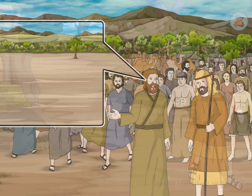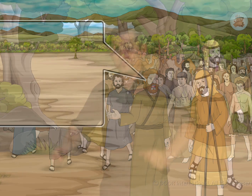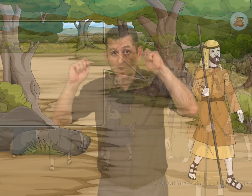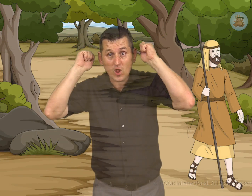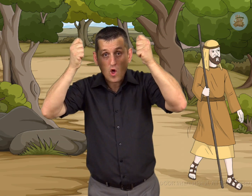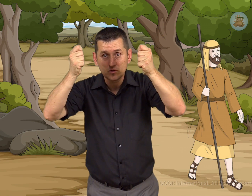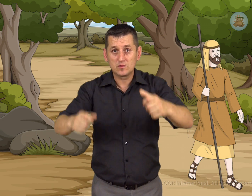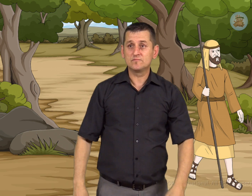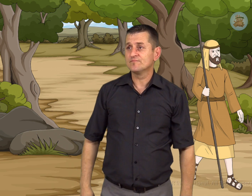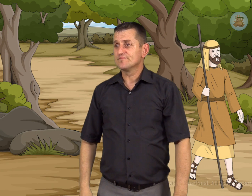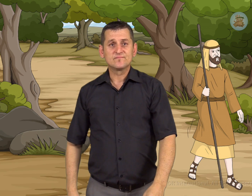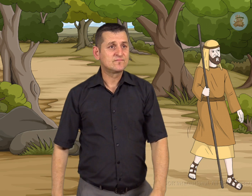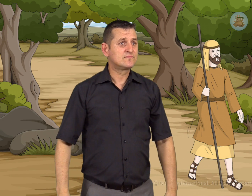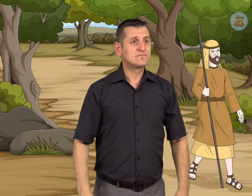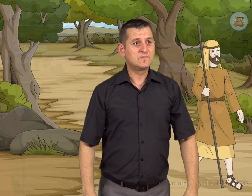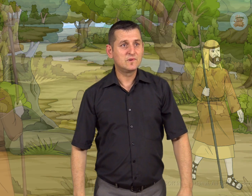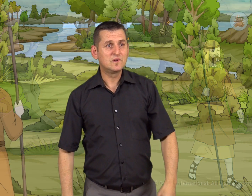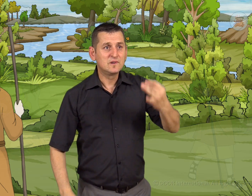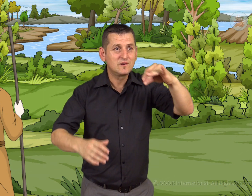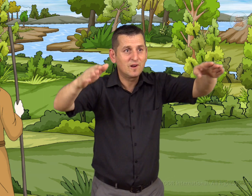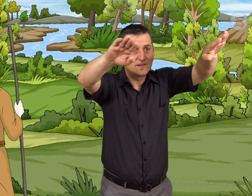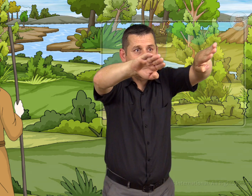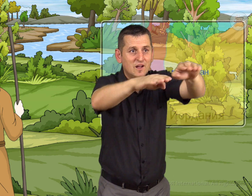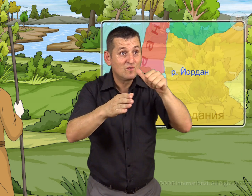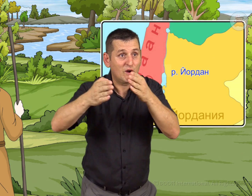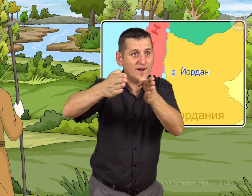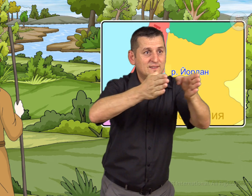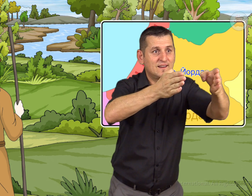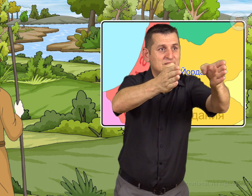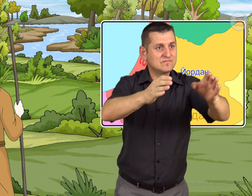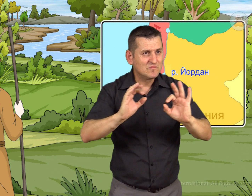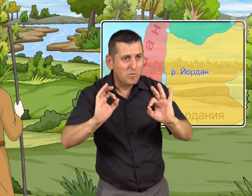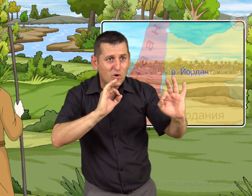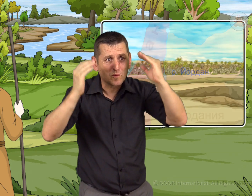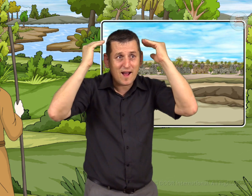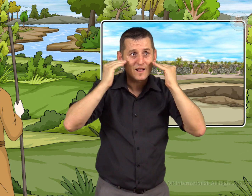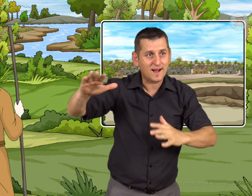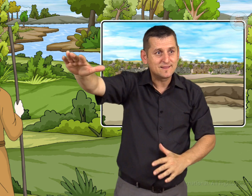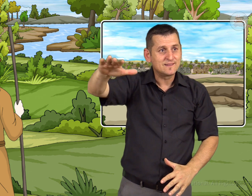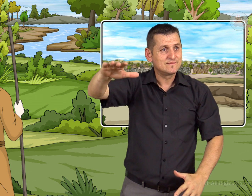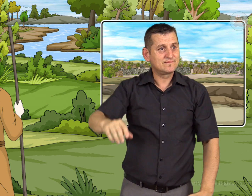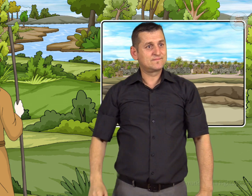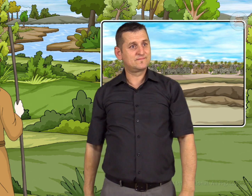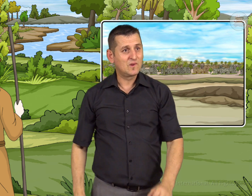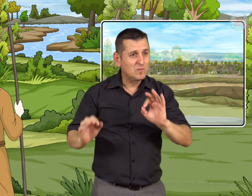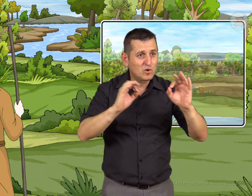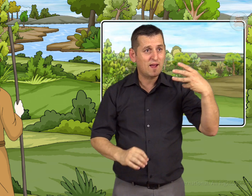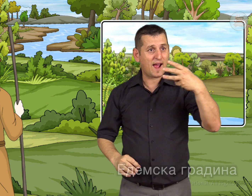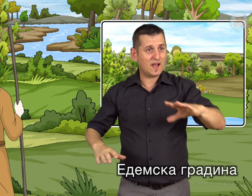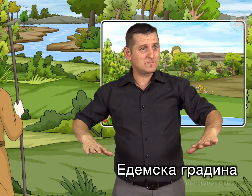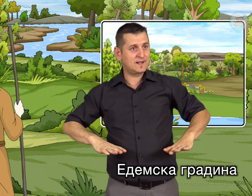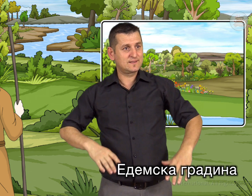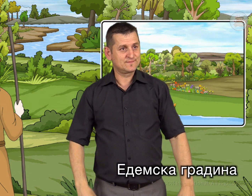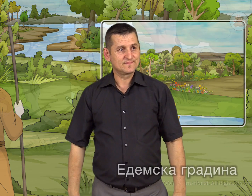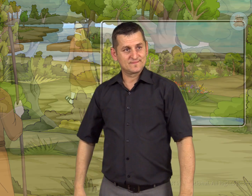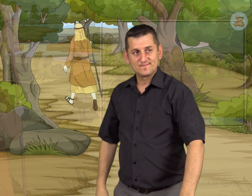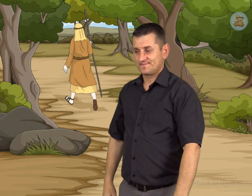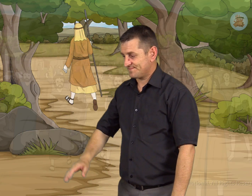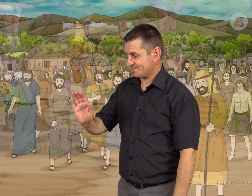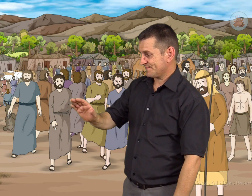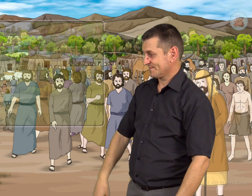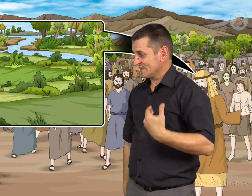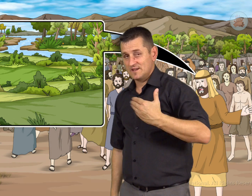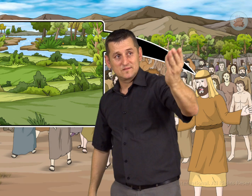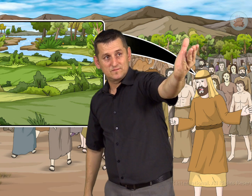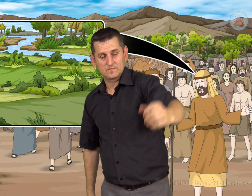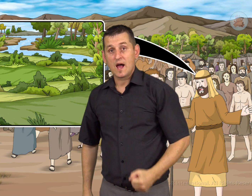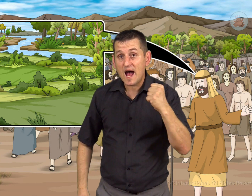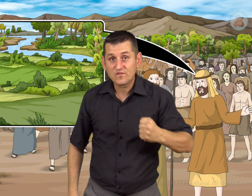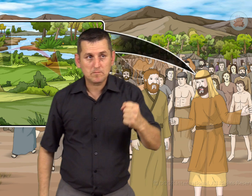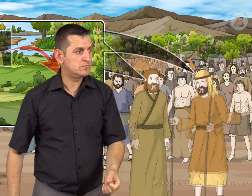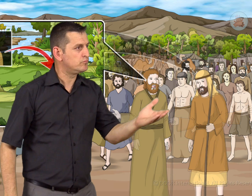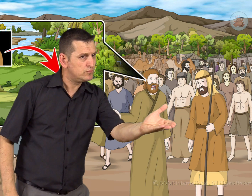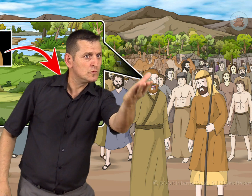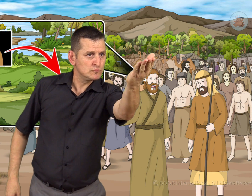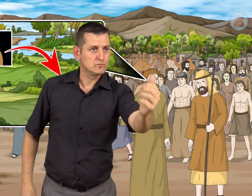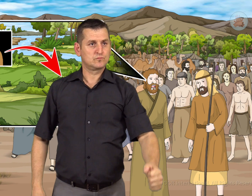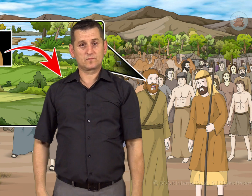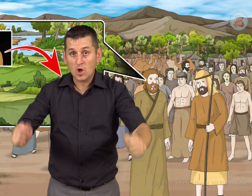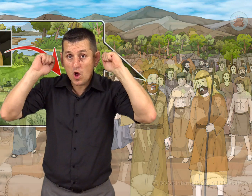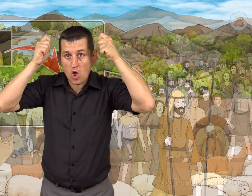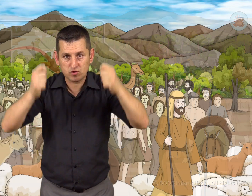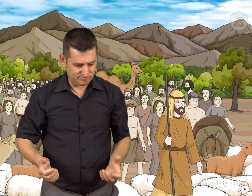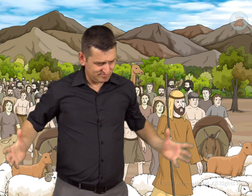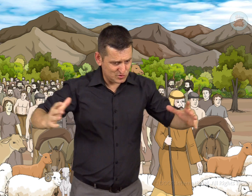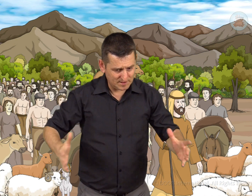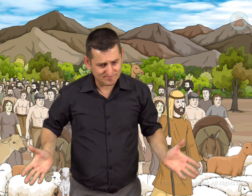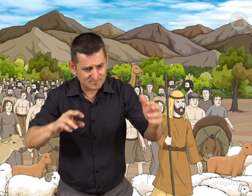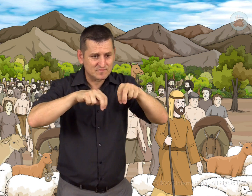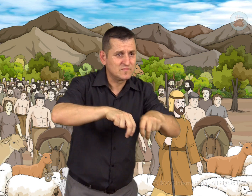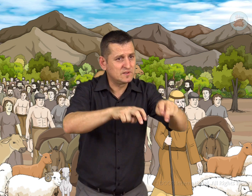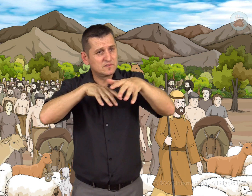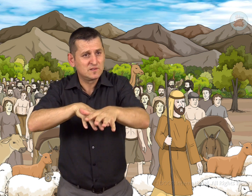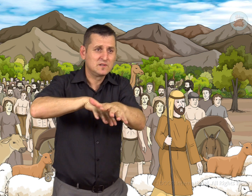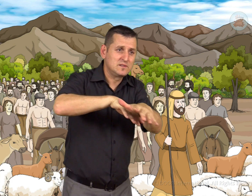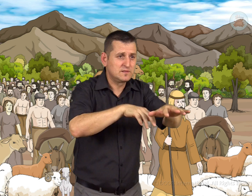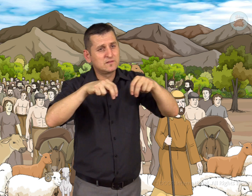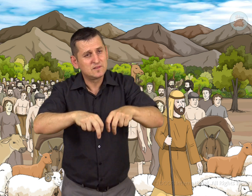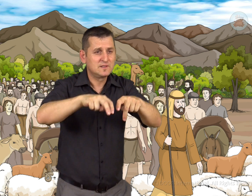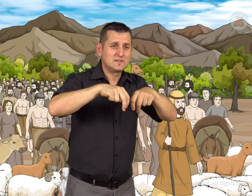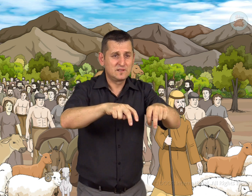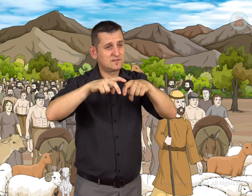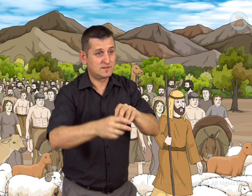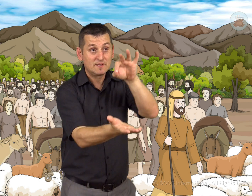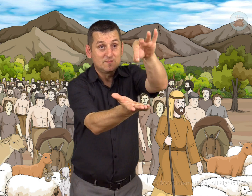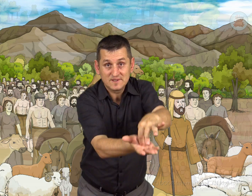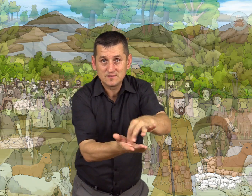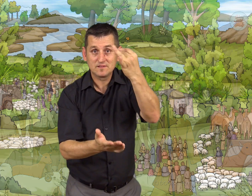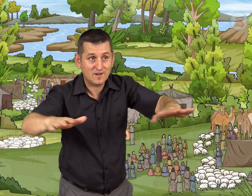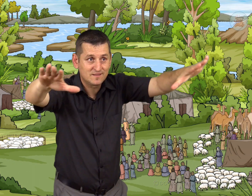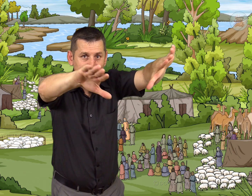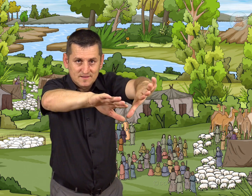And Lot looked out and saw that the whole plain of the Jordan, all the way to Zoar, was well watered like the garden of the LORD, like the land of Egypt. (This was before the LORD destroyed Sodom and Gomorrah.) So Lot chose the whole plain of the Jordan for himself and set out toward the east. And Abram and Lot parted company.